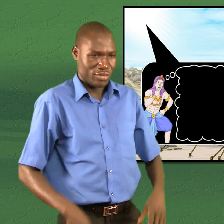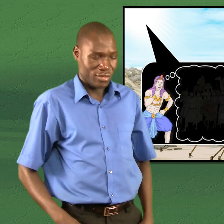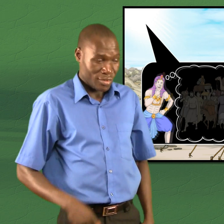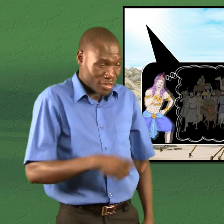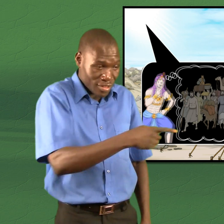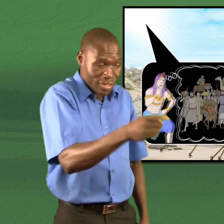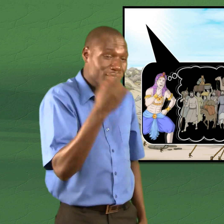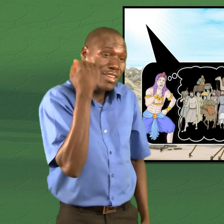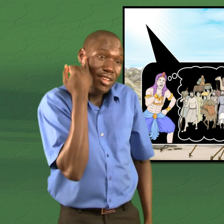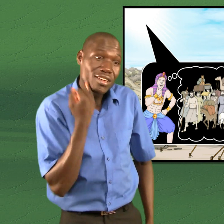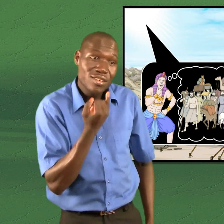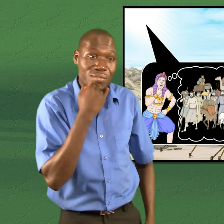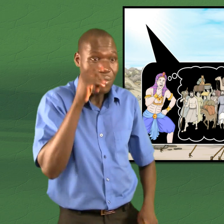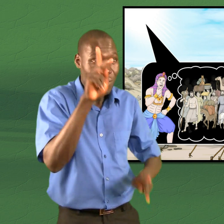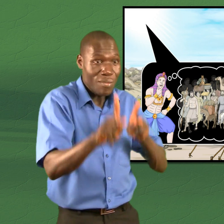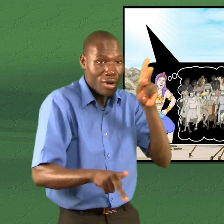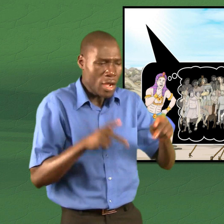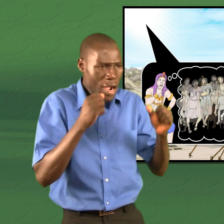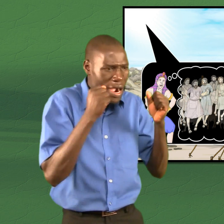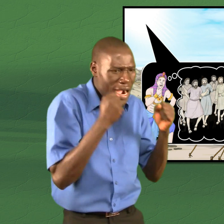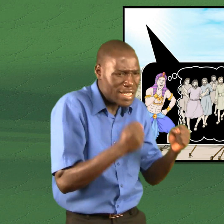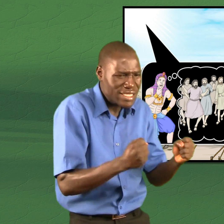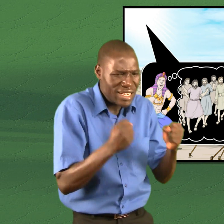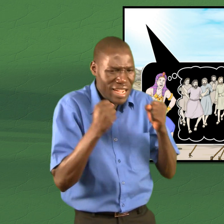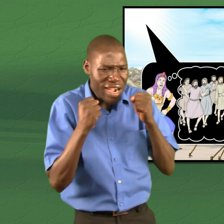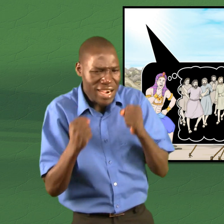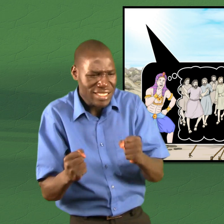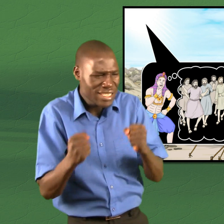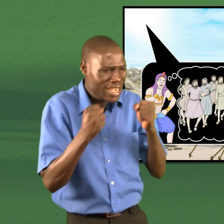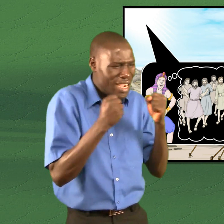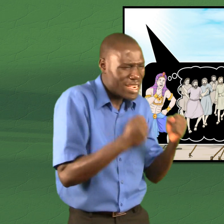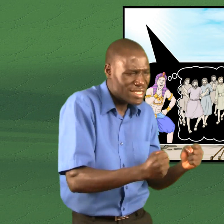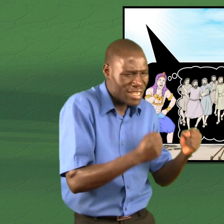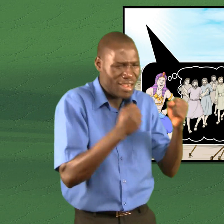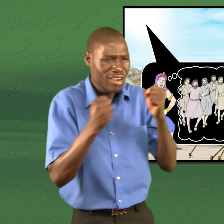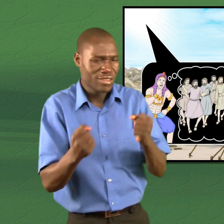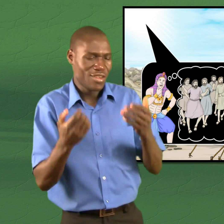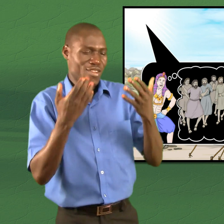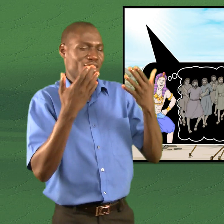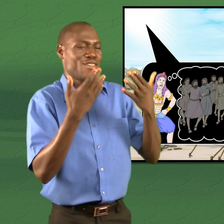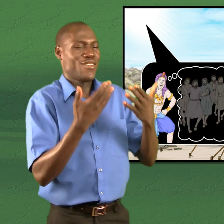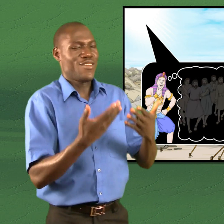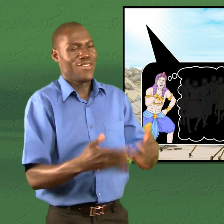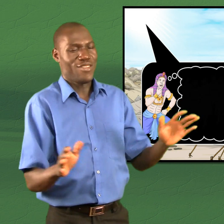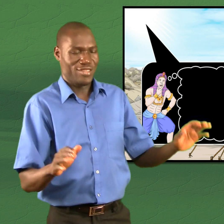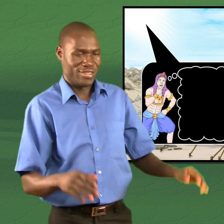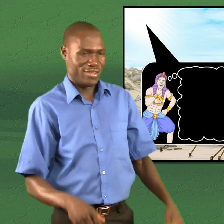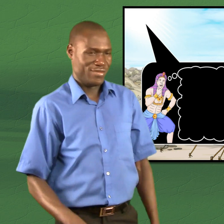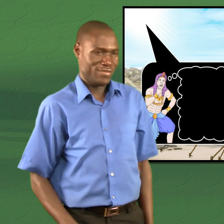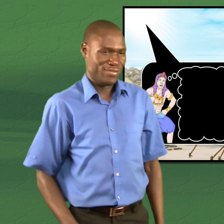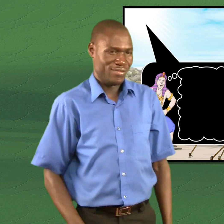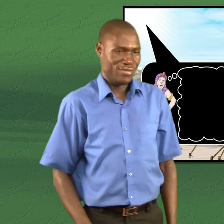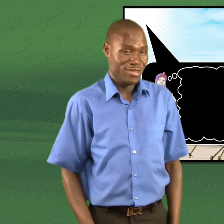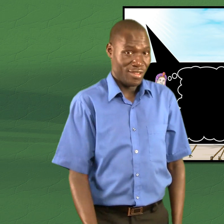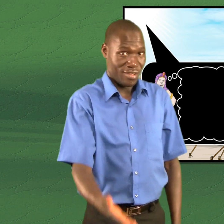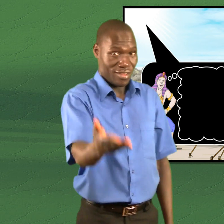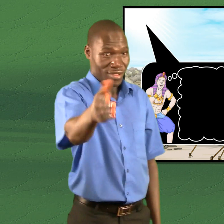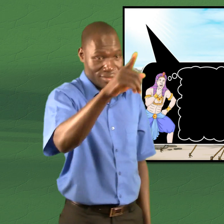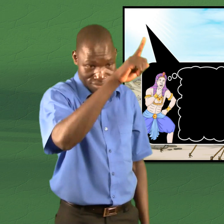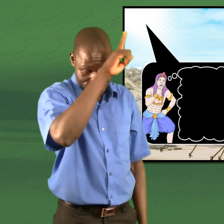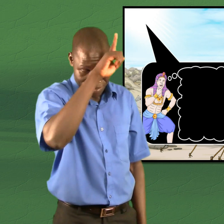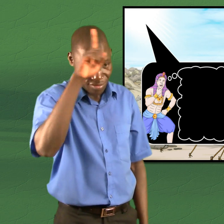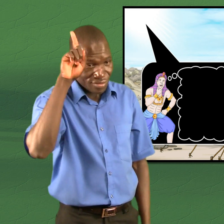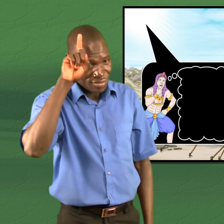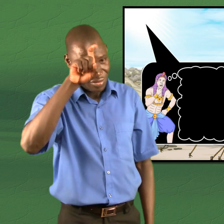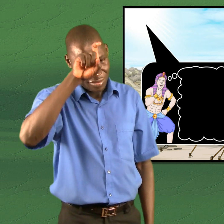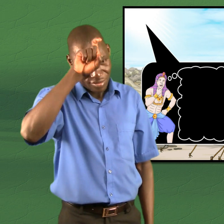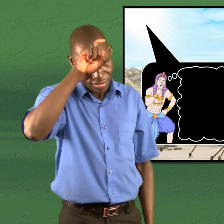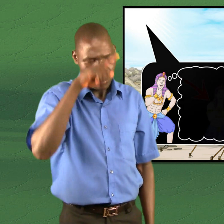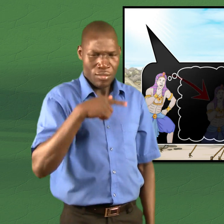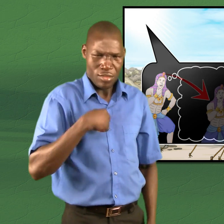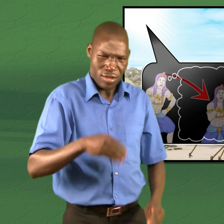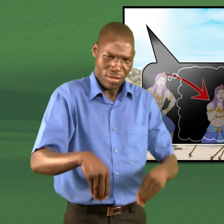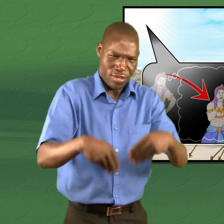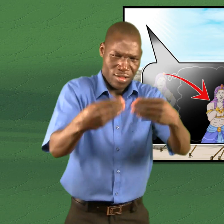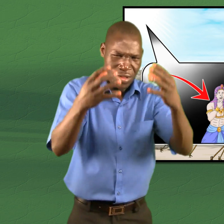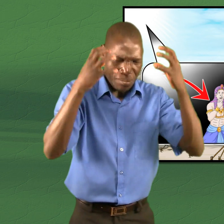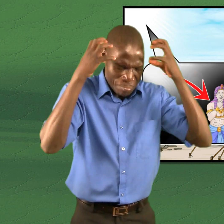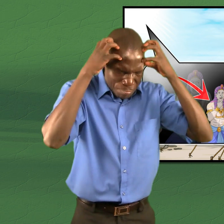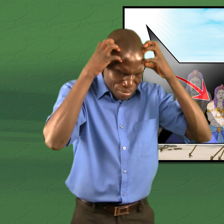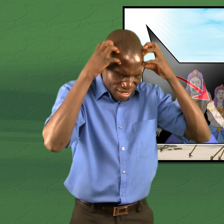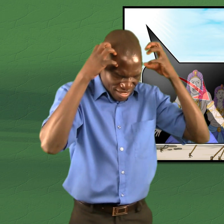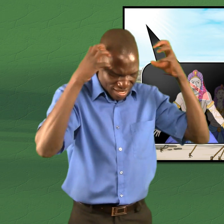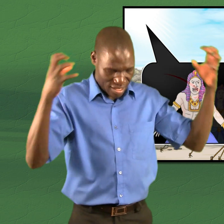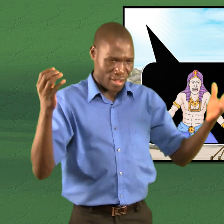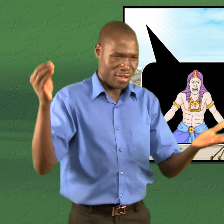the wilderness has boxed them in.’